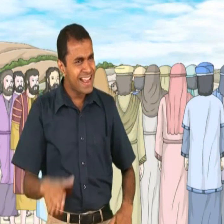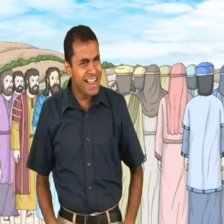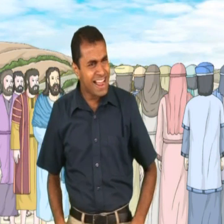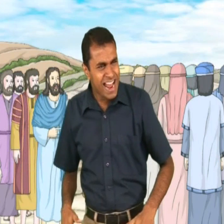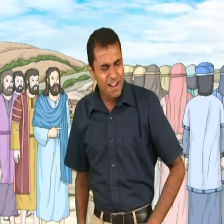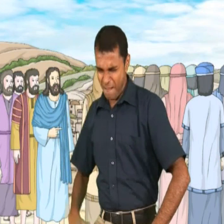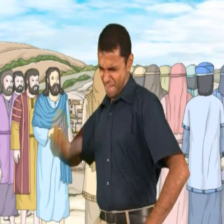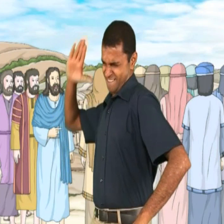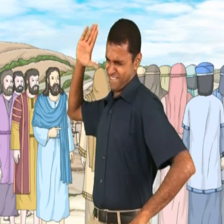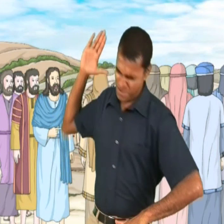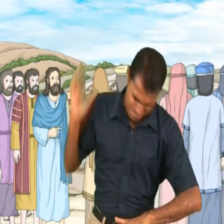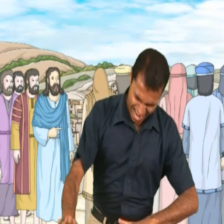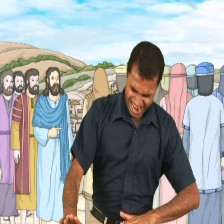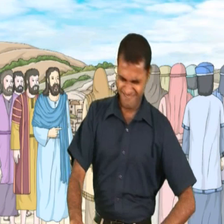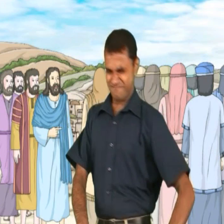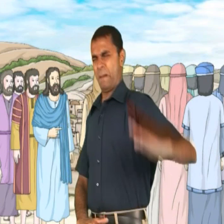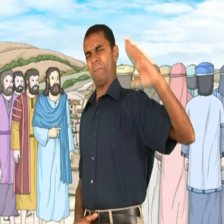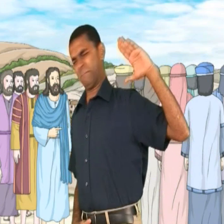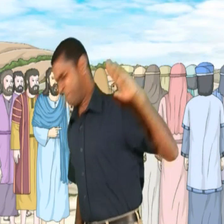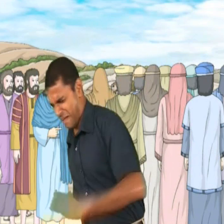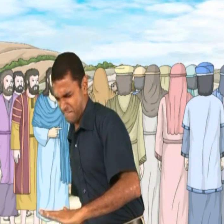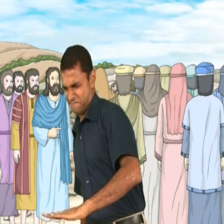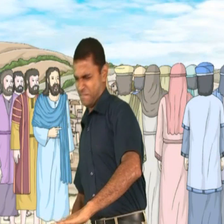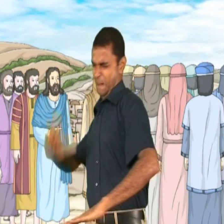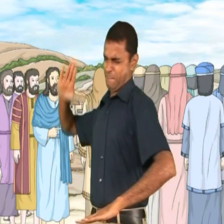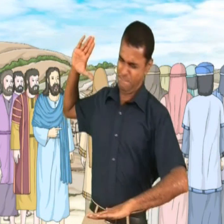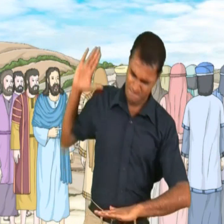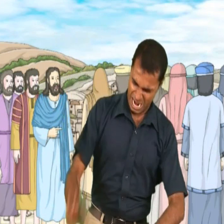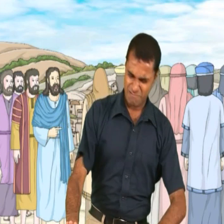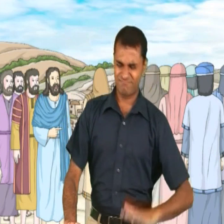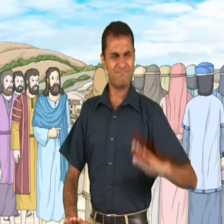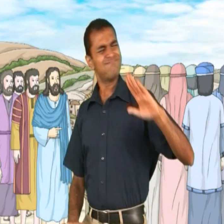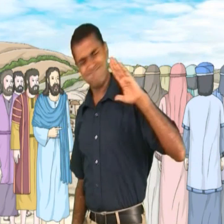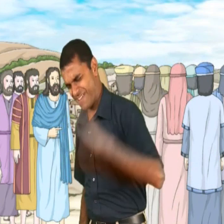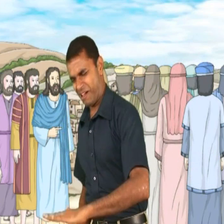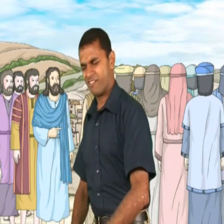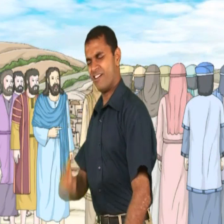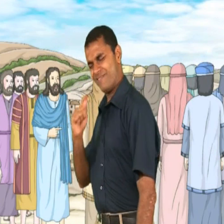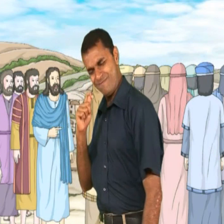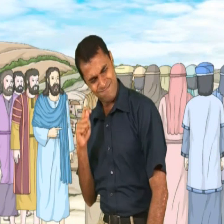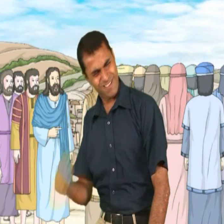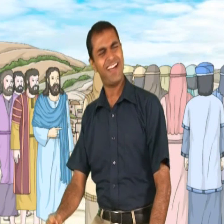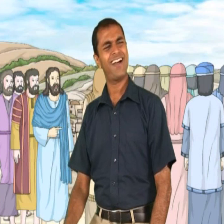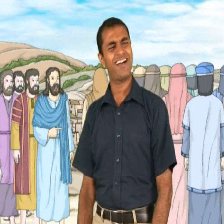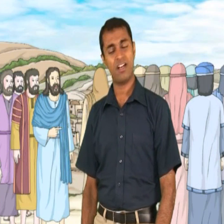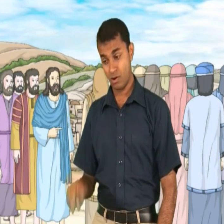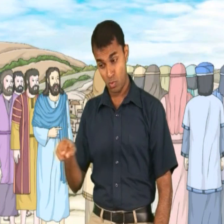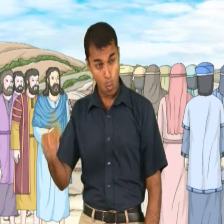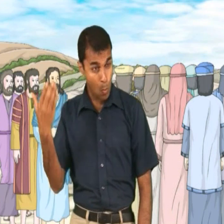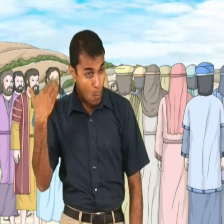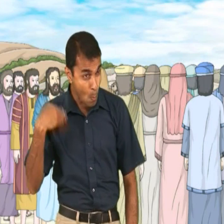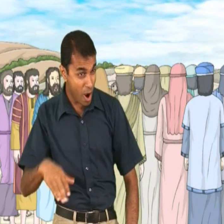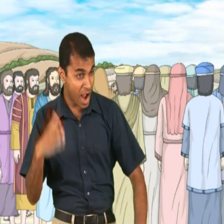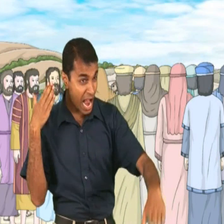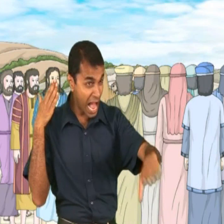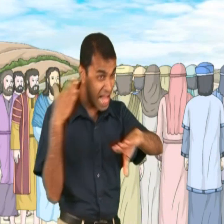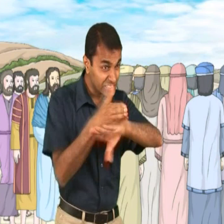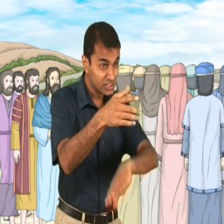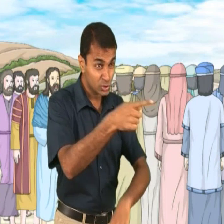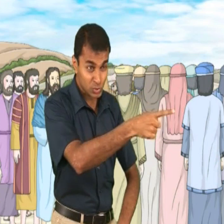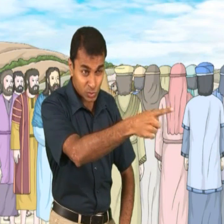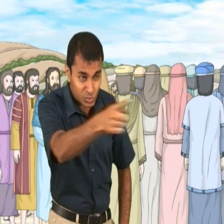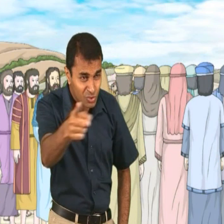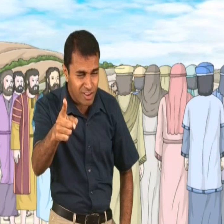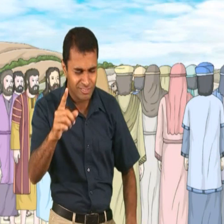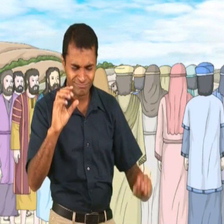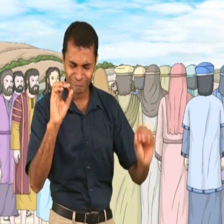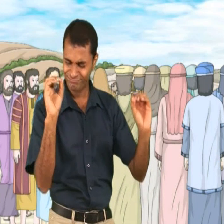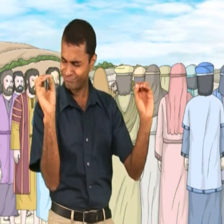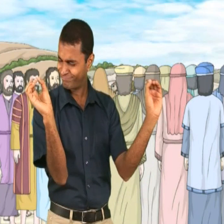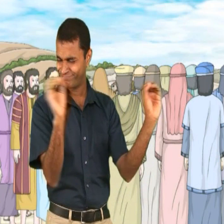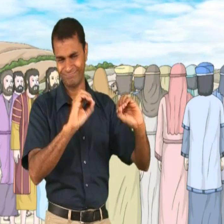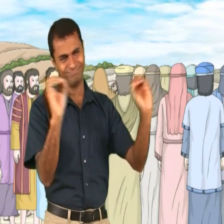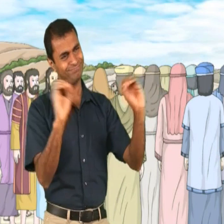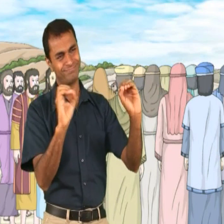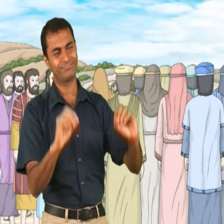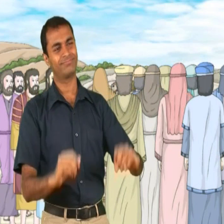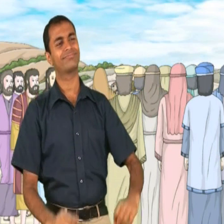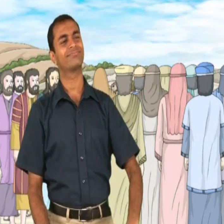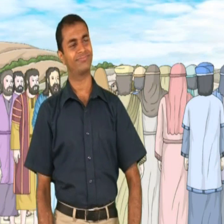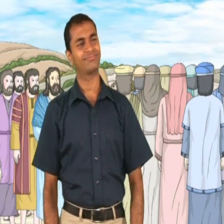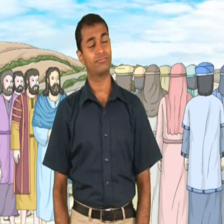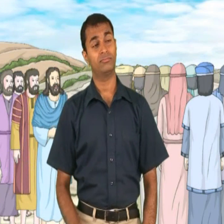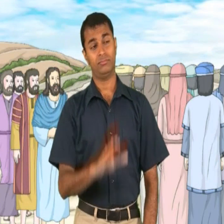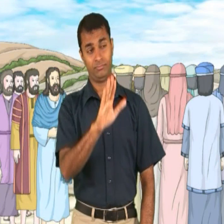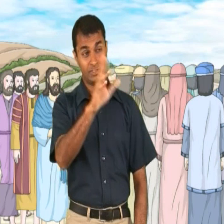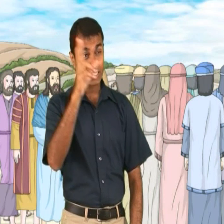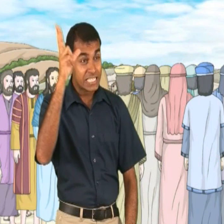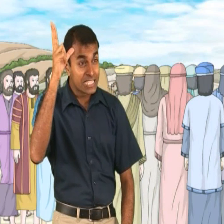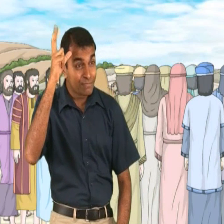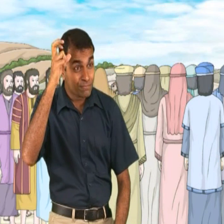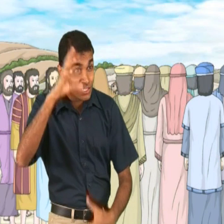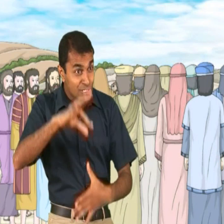Nothing will harm you.